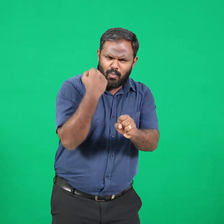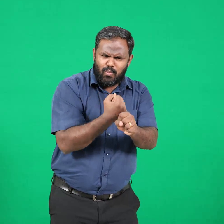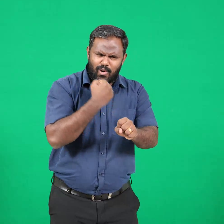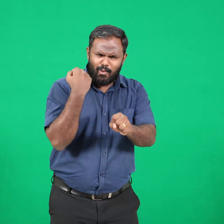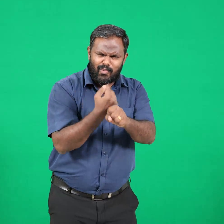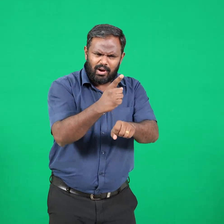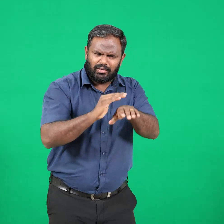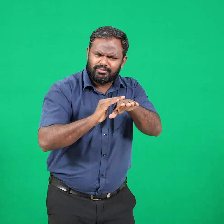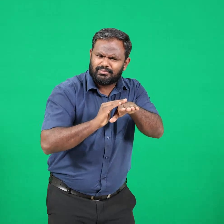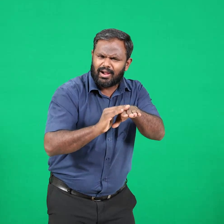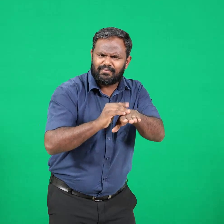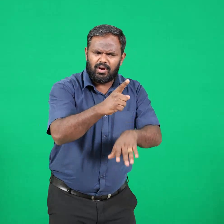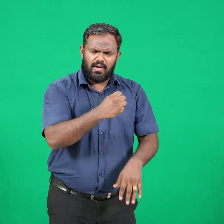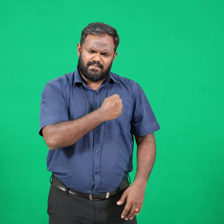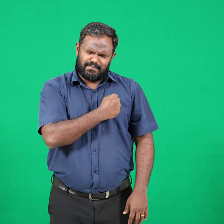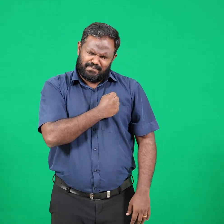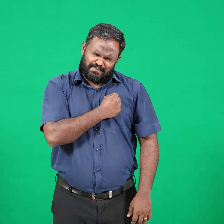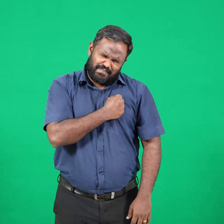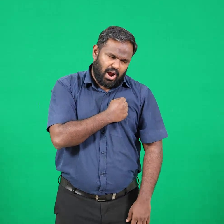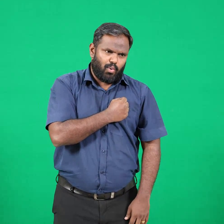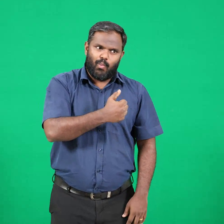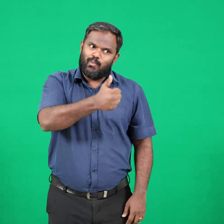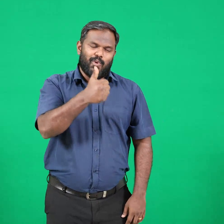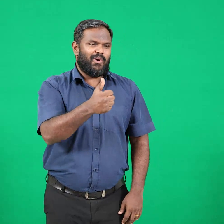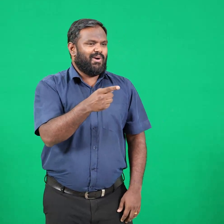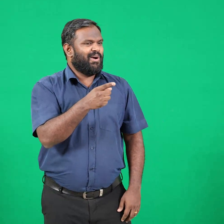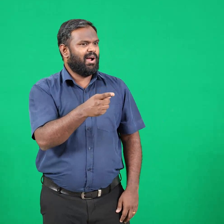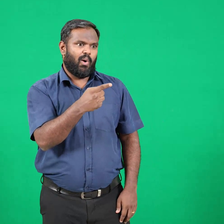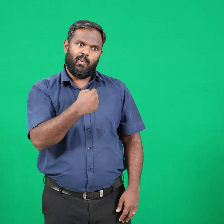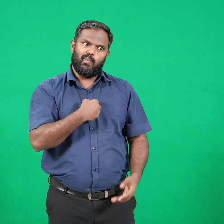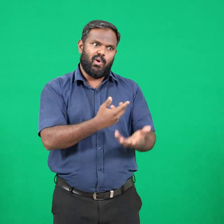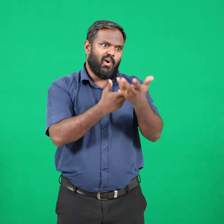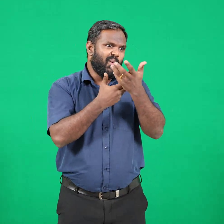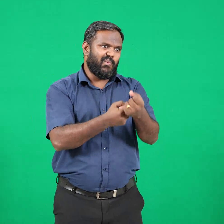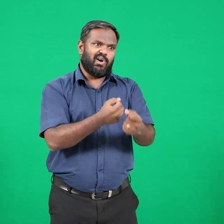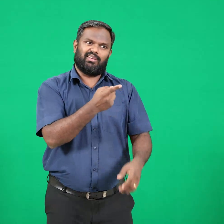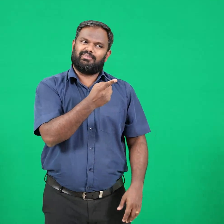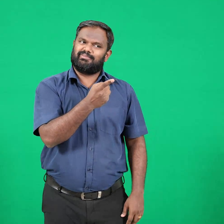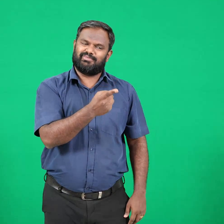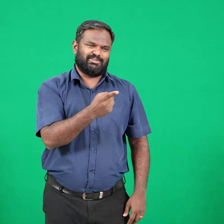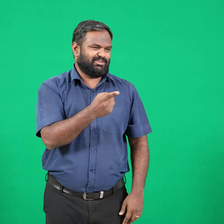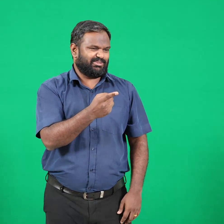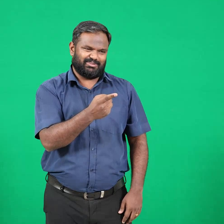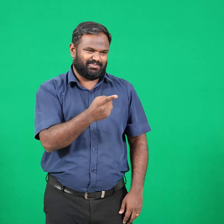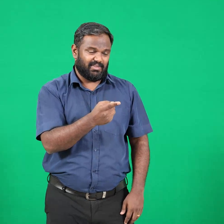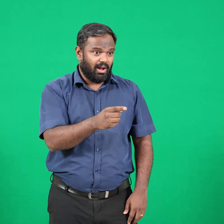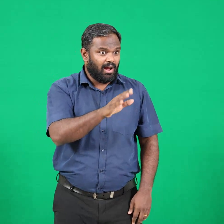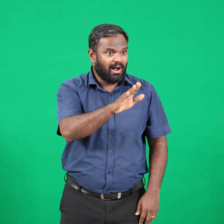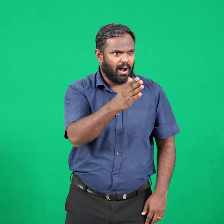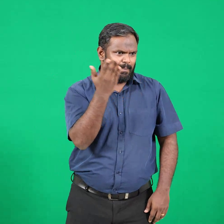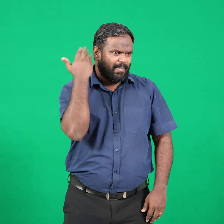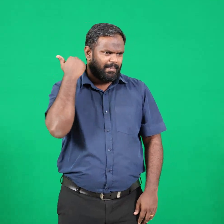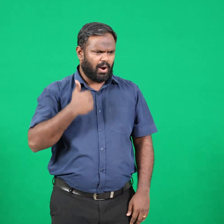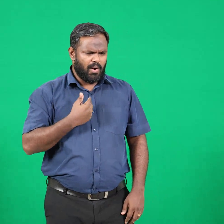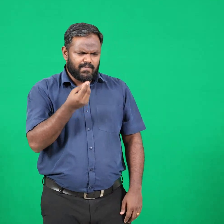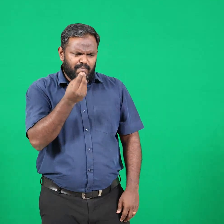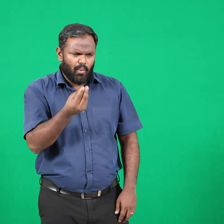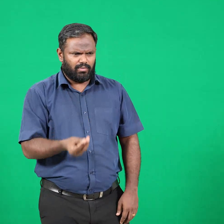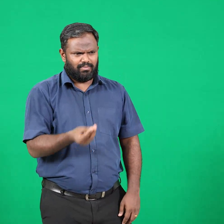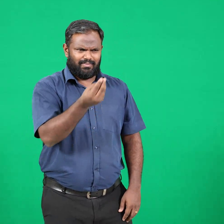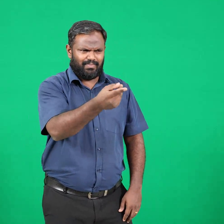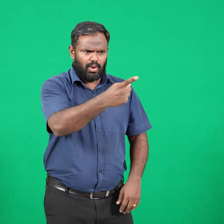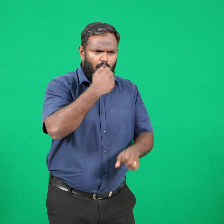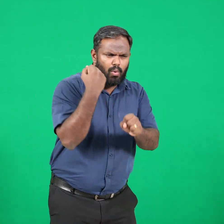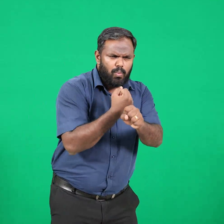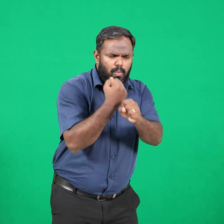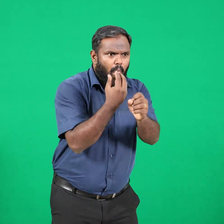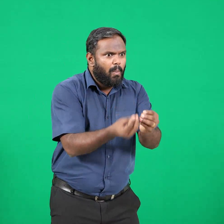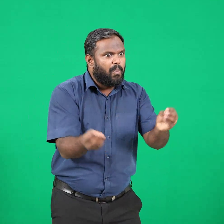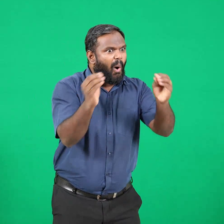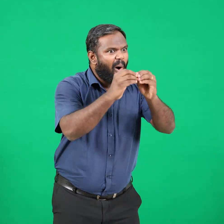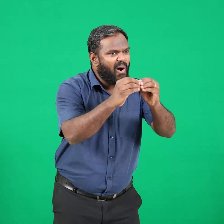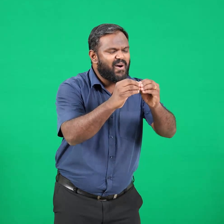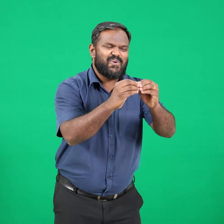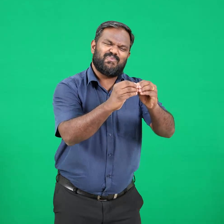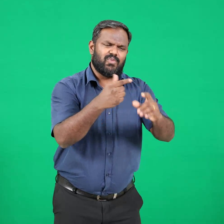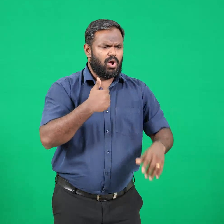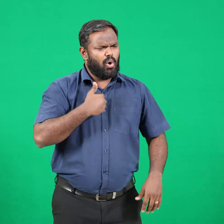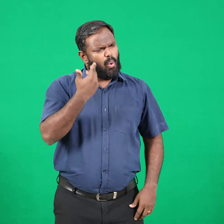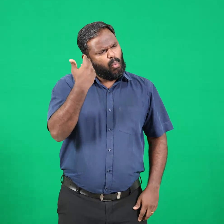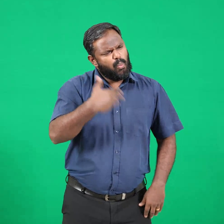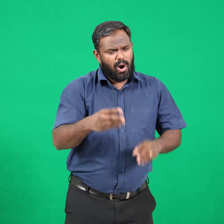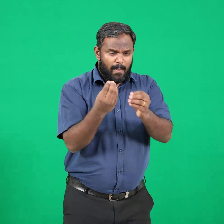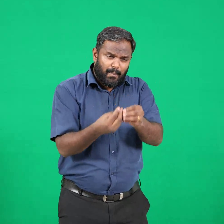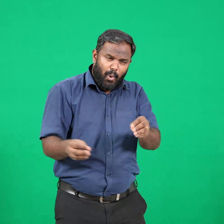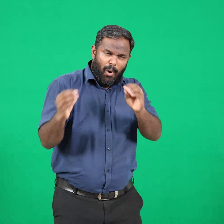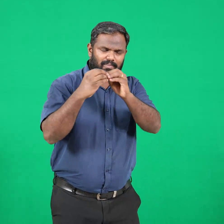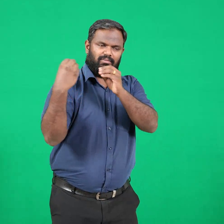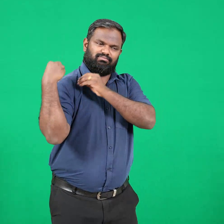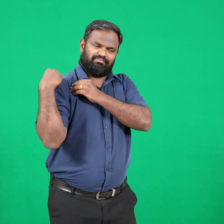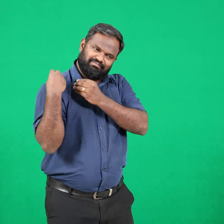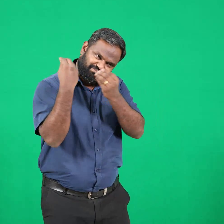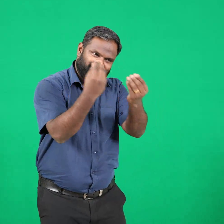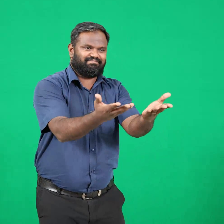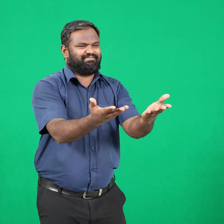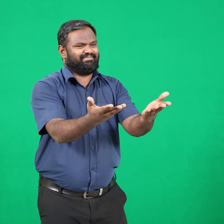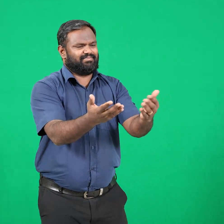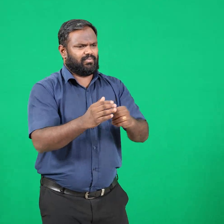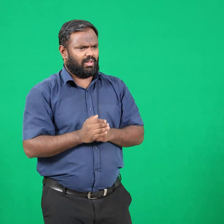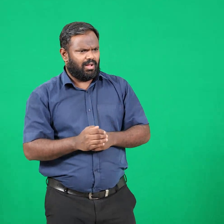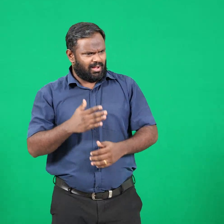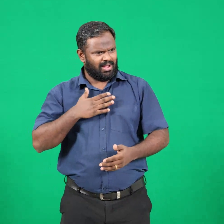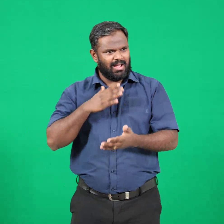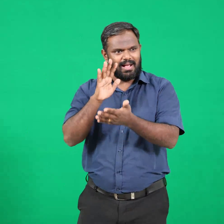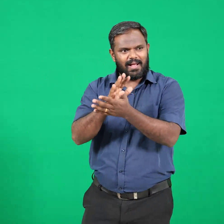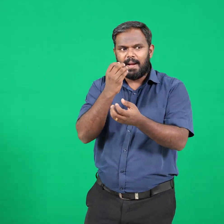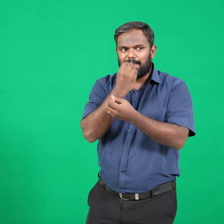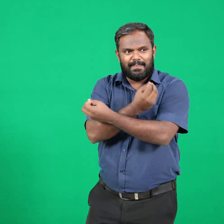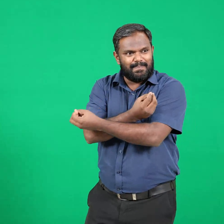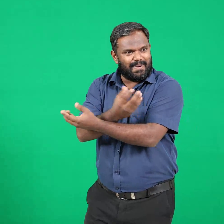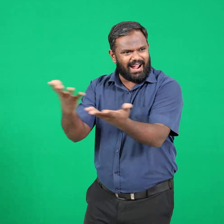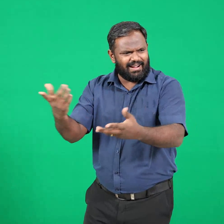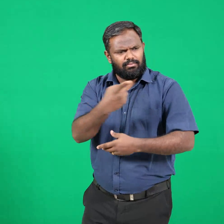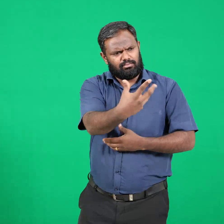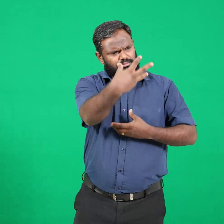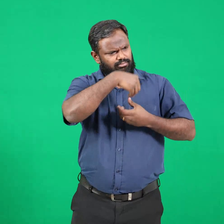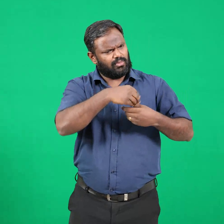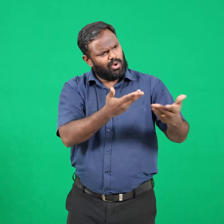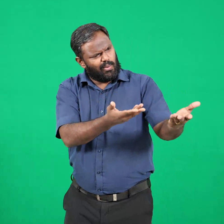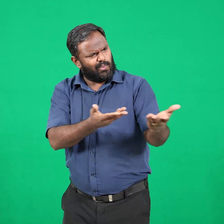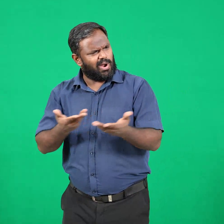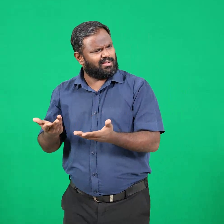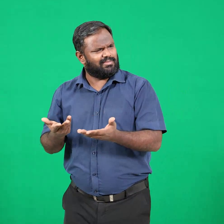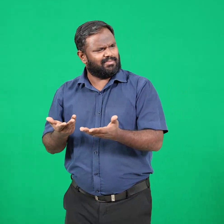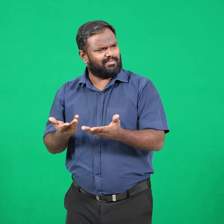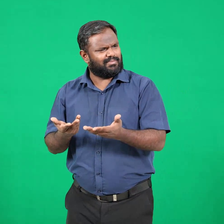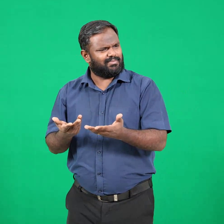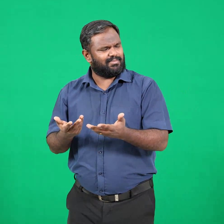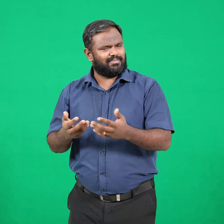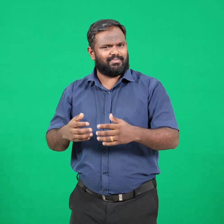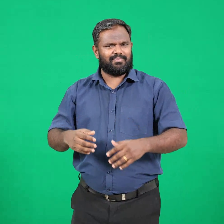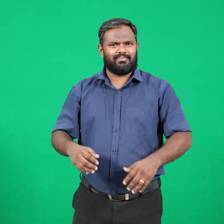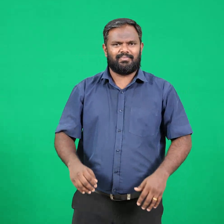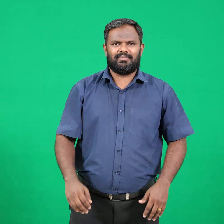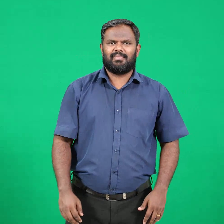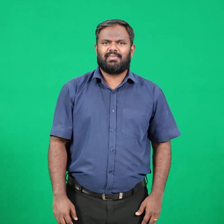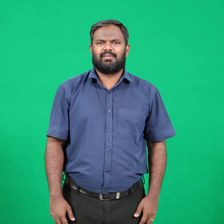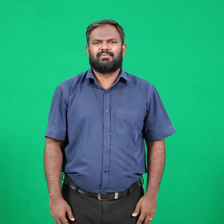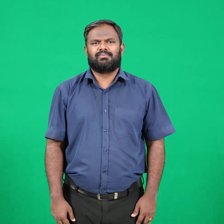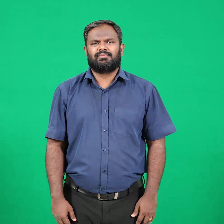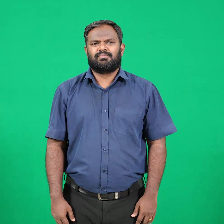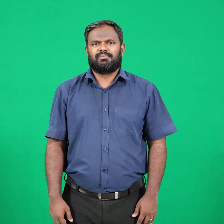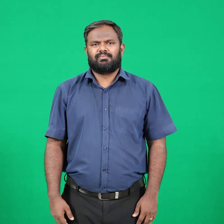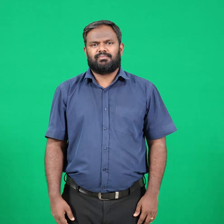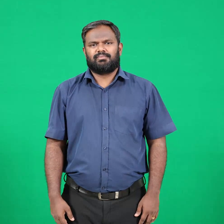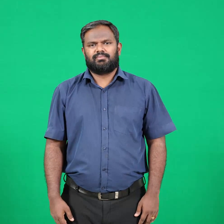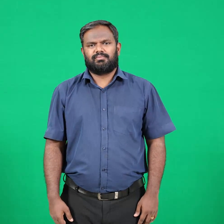You have been faithful with a few things; I will put you in charge of many things. Enter into the joy of your master!'